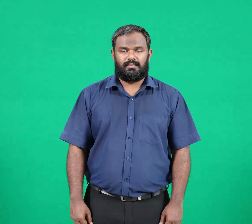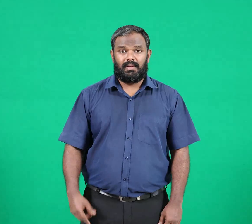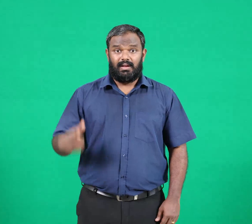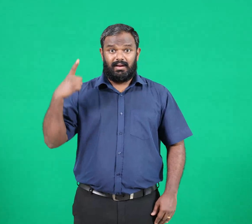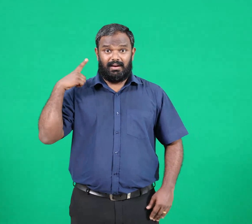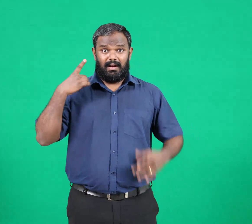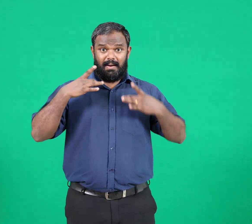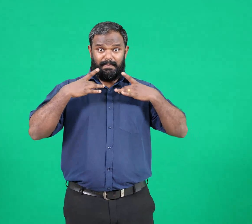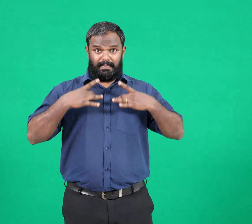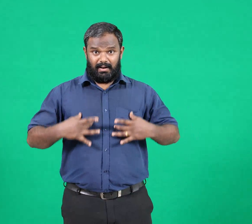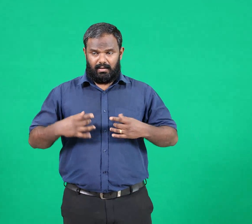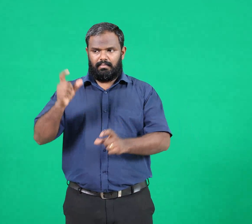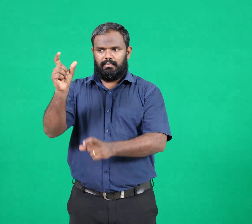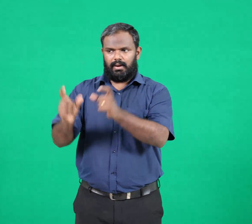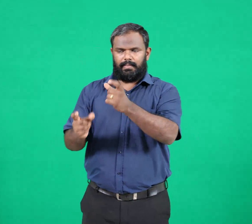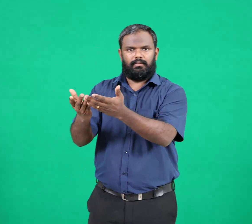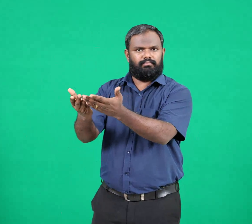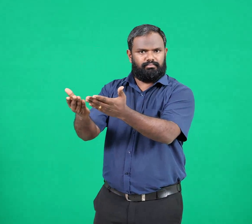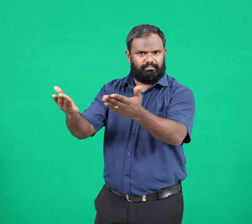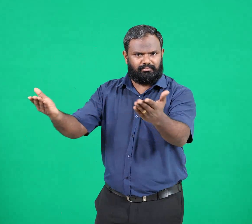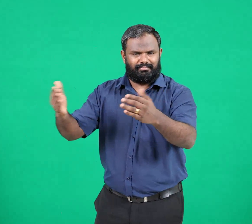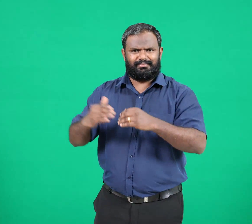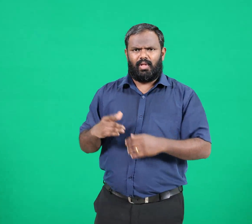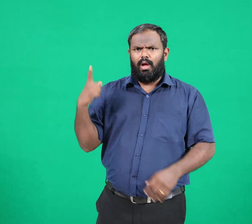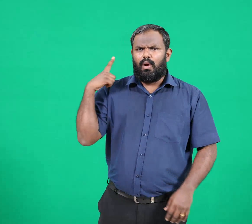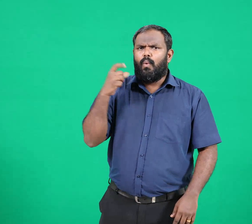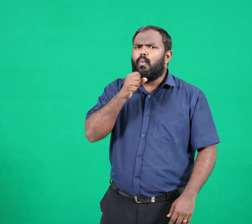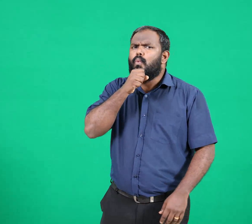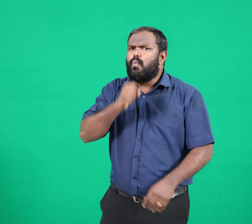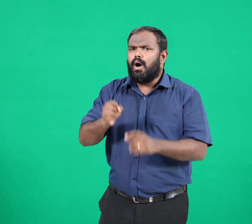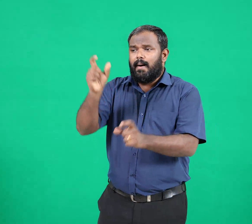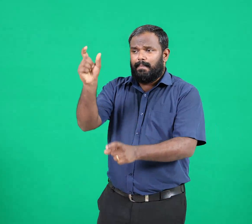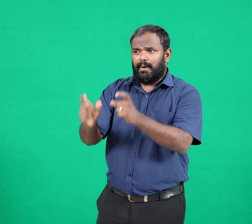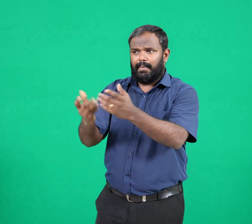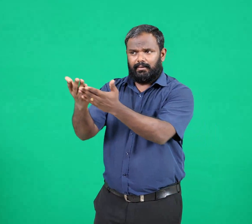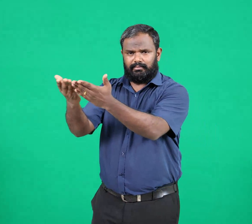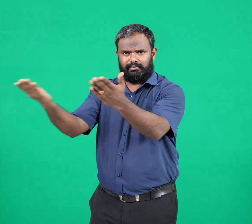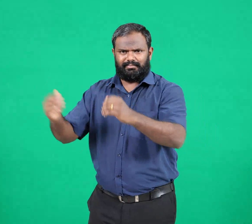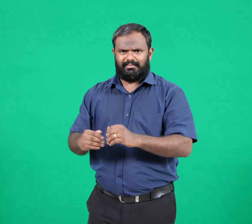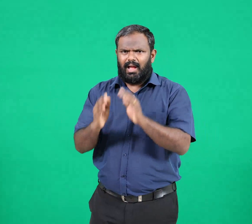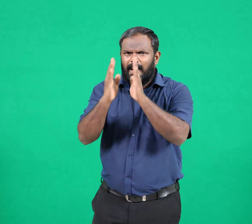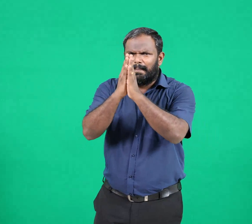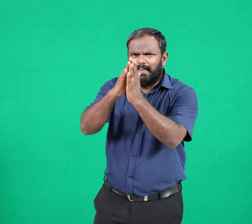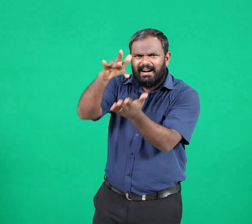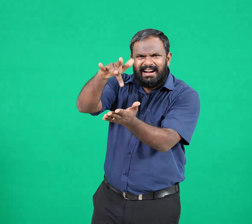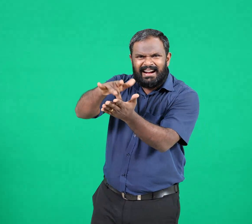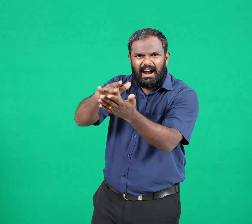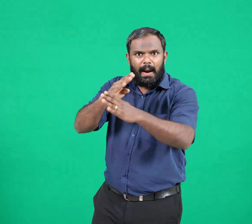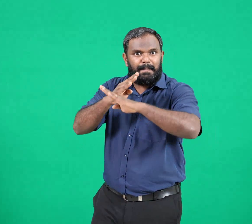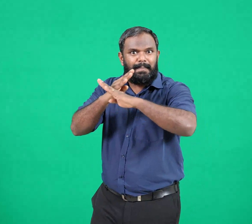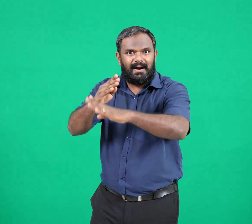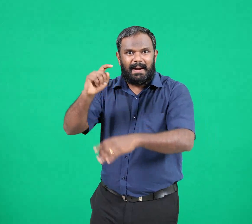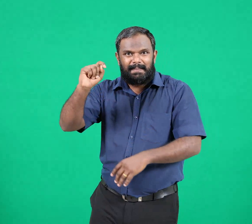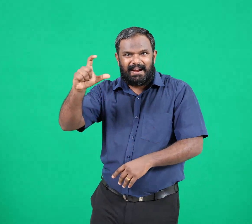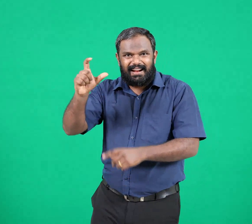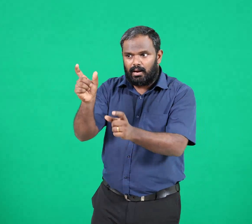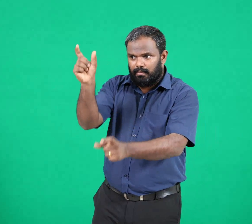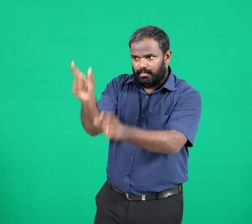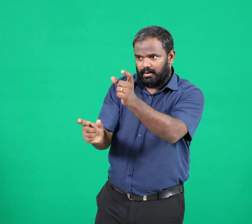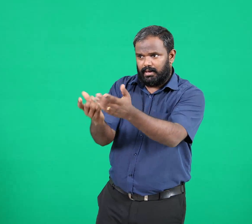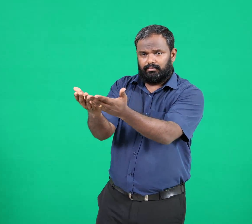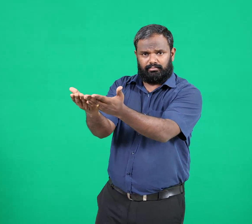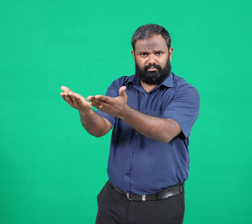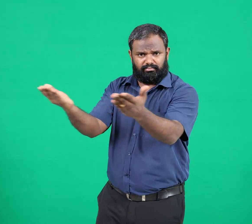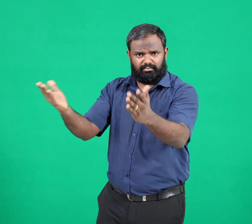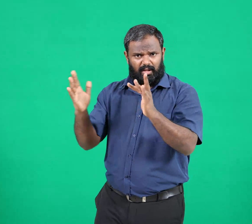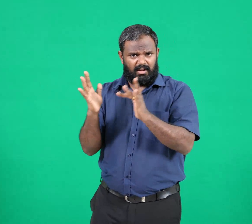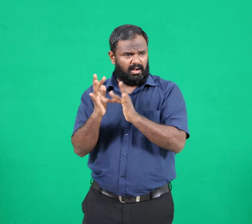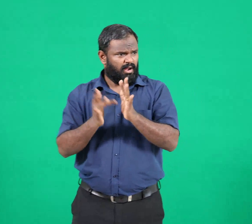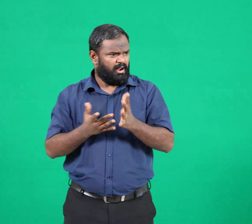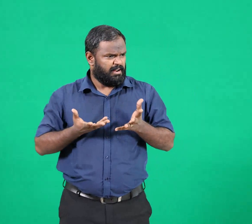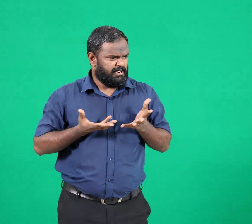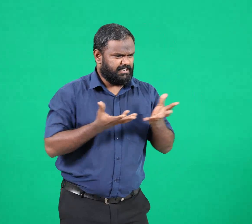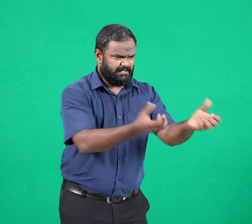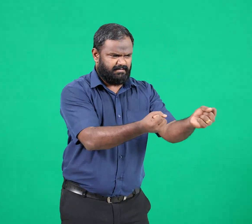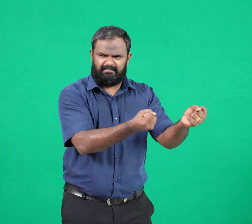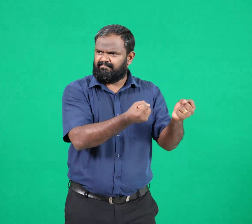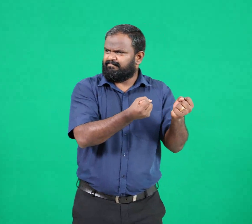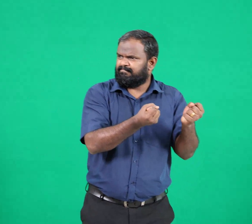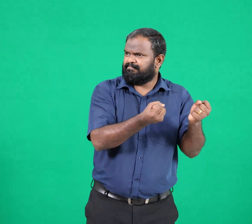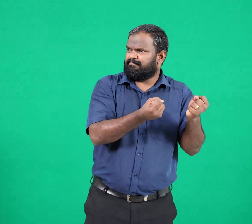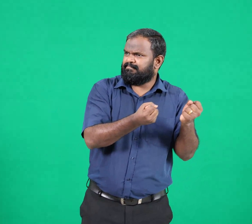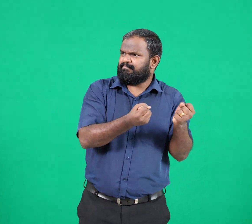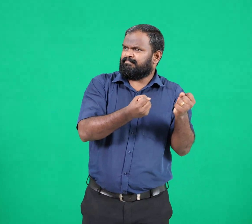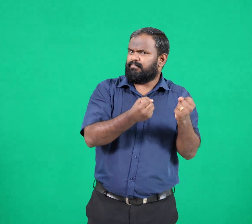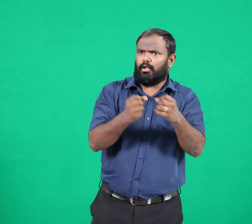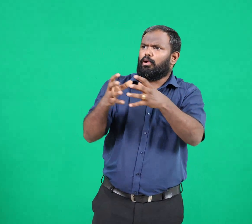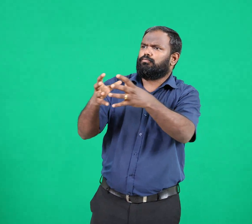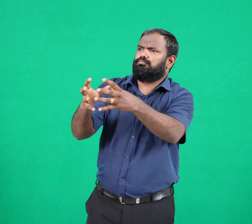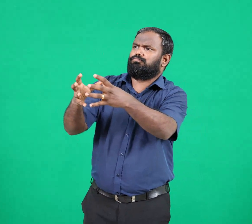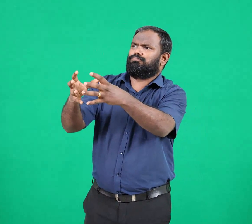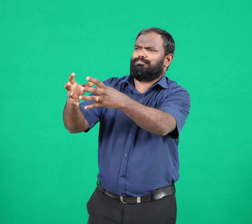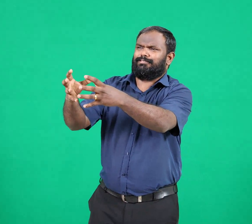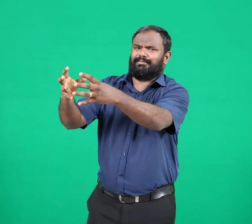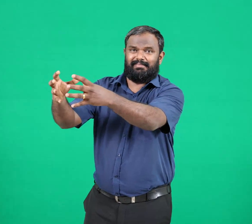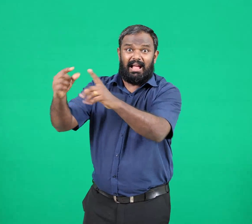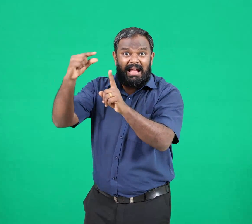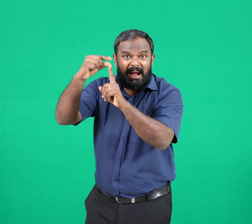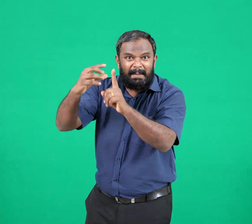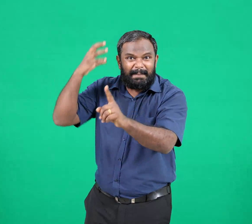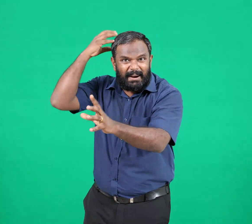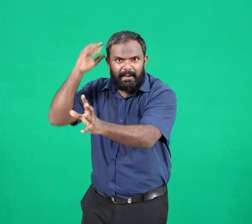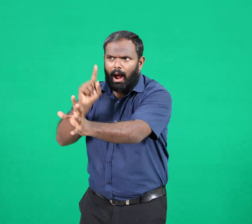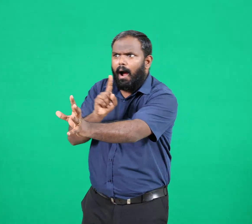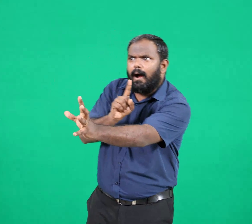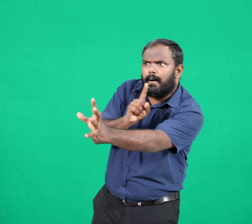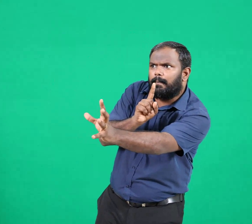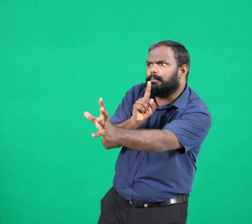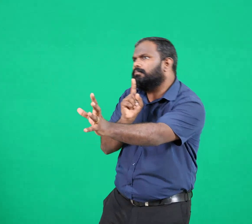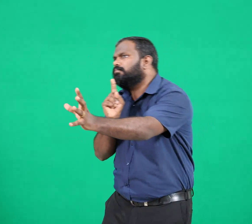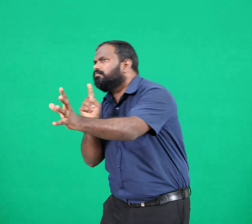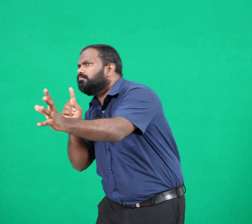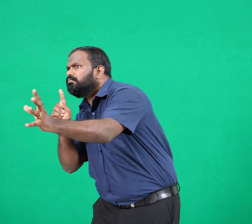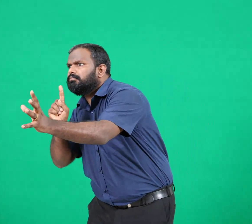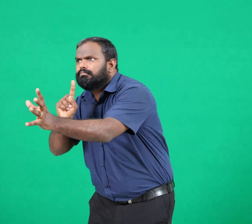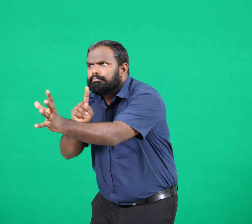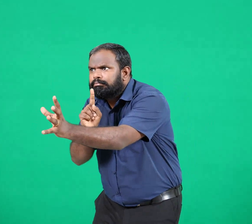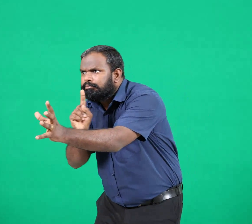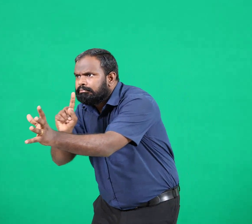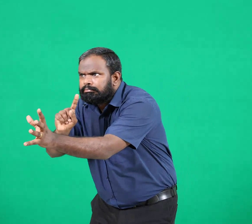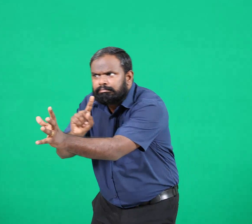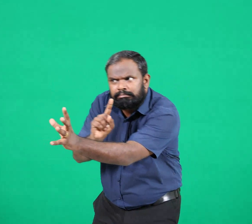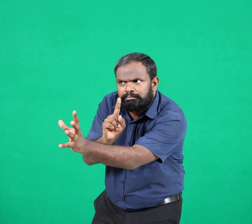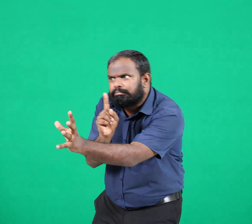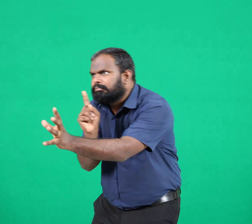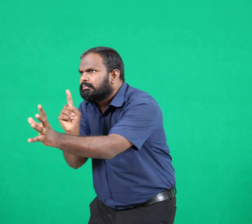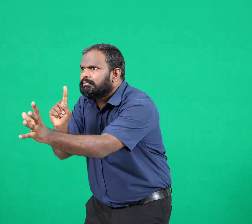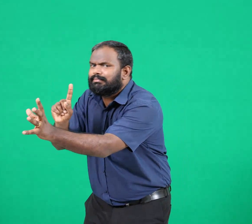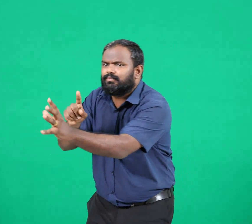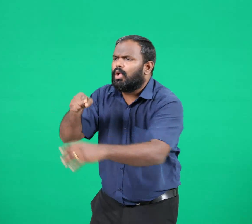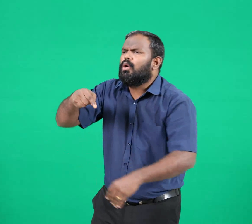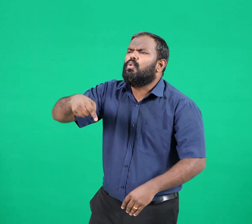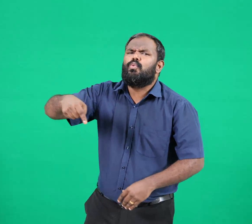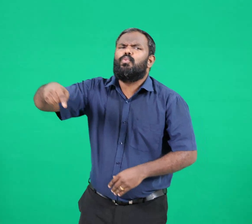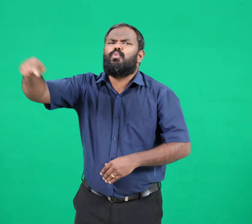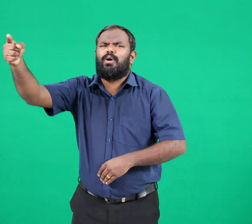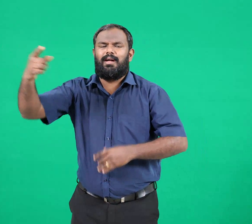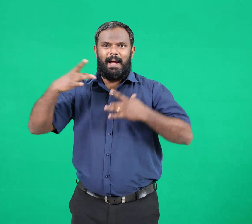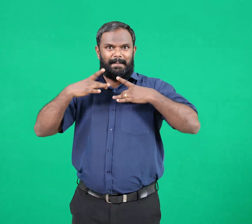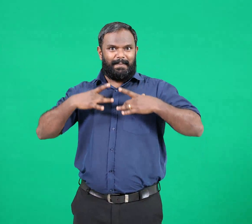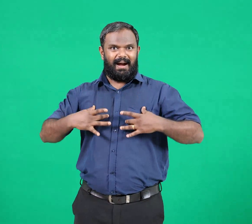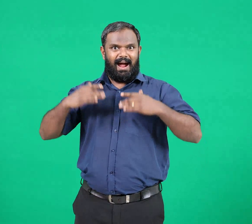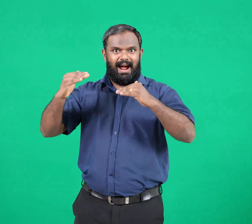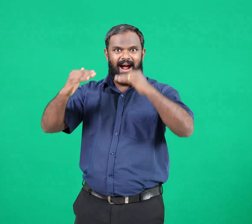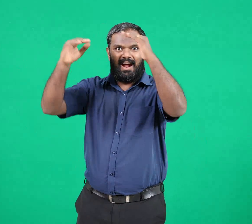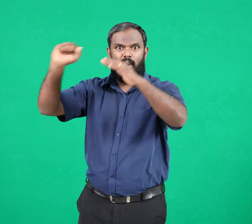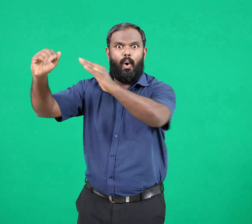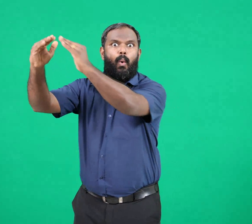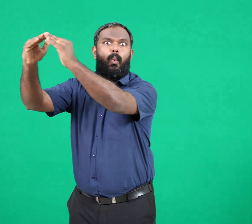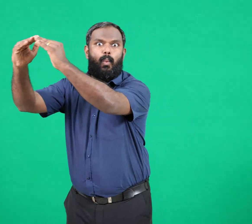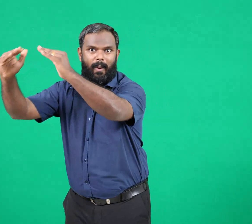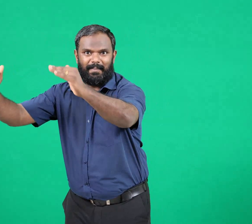Then they seized Jesus, led Him away, and took Him into the house of the high priest. And Peter followed at a distance.